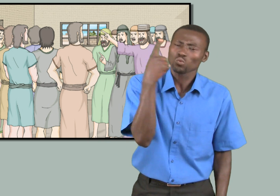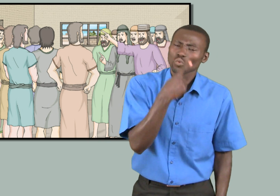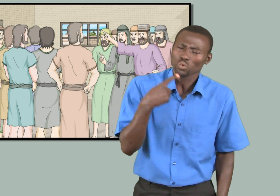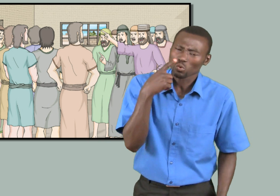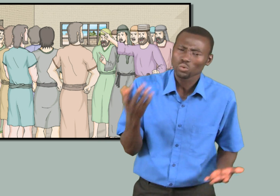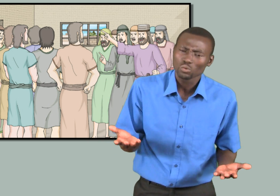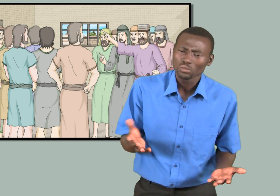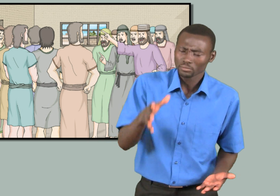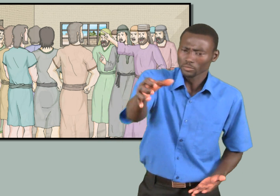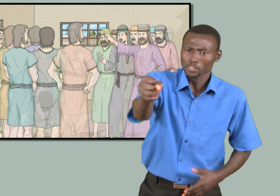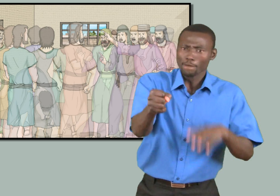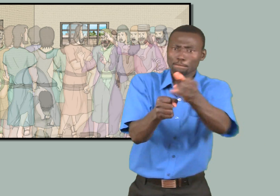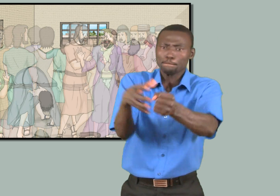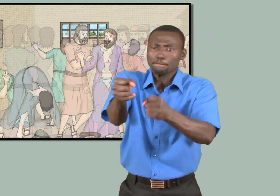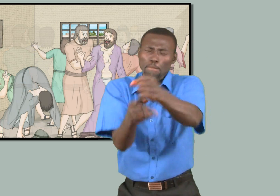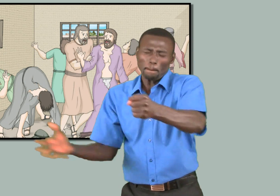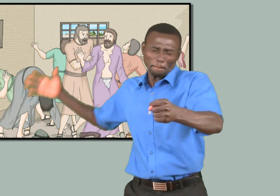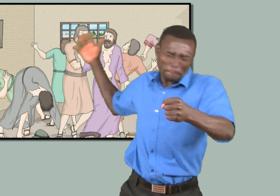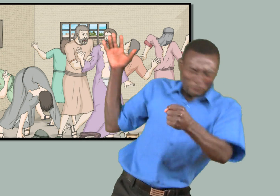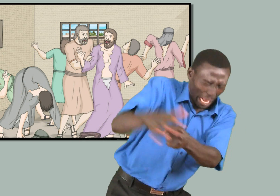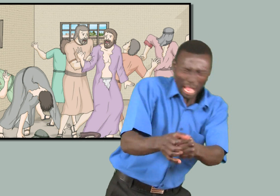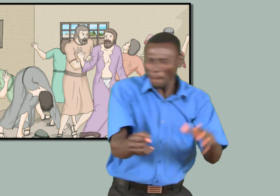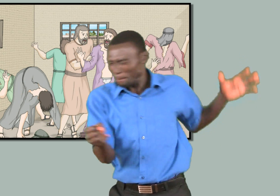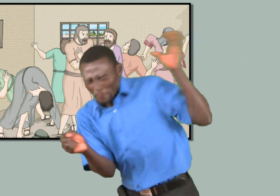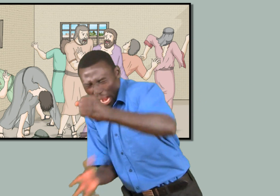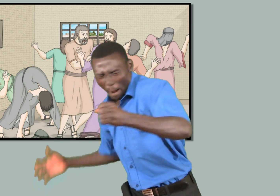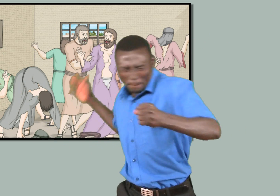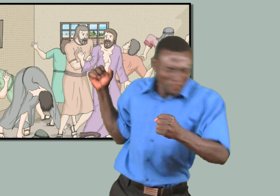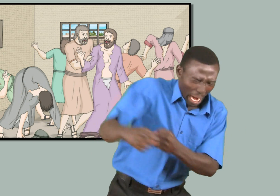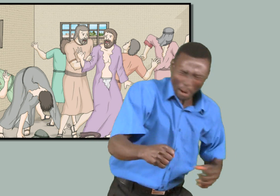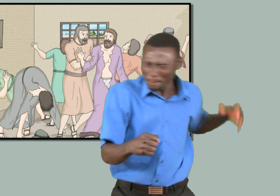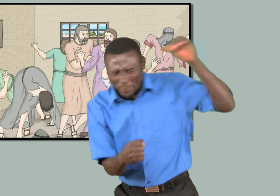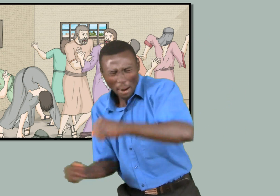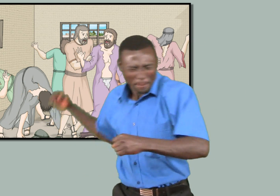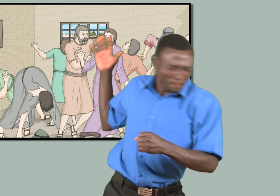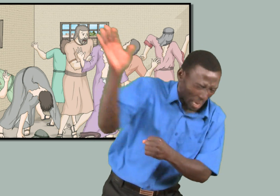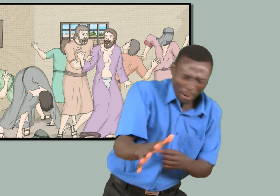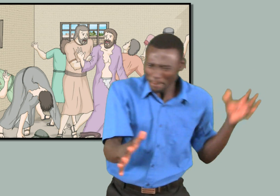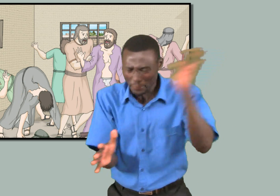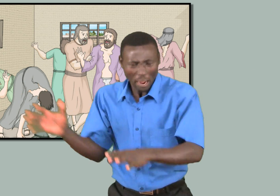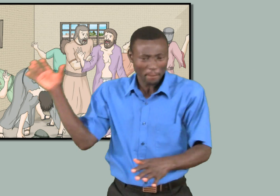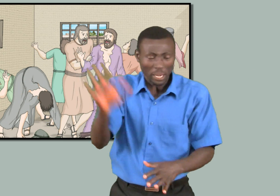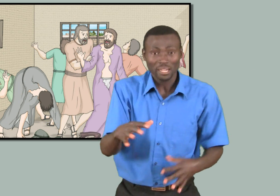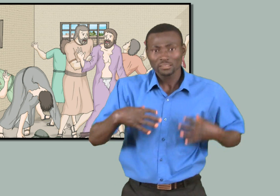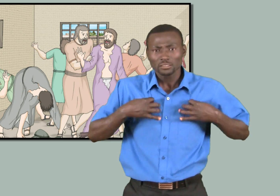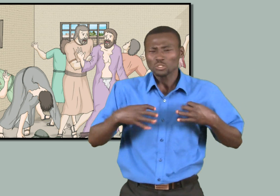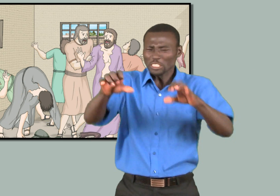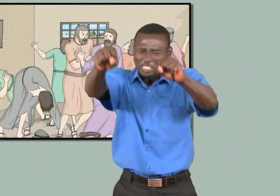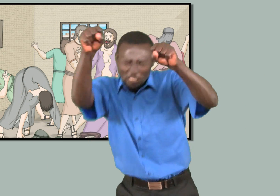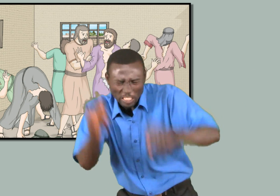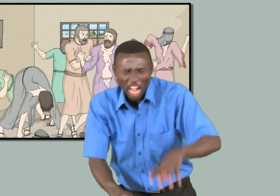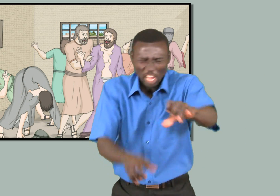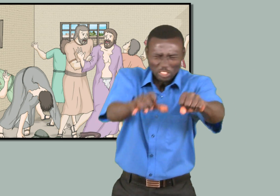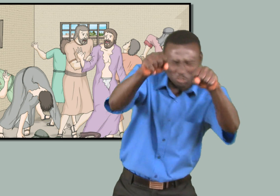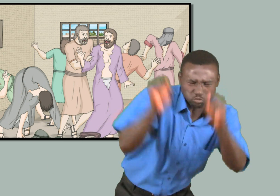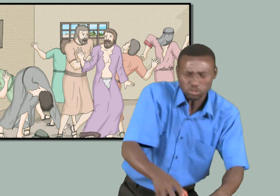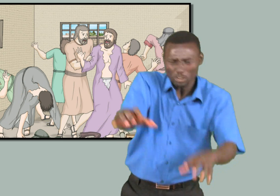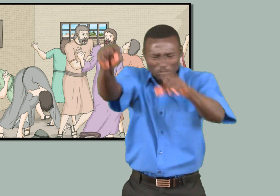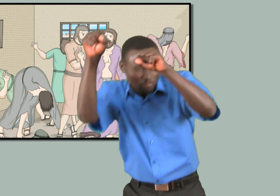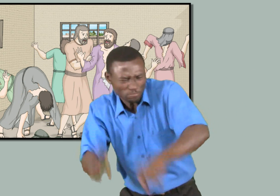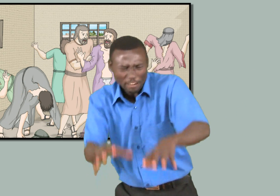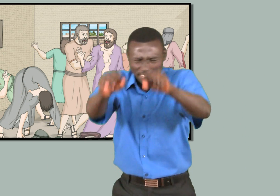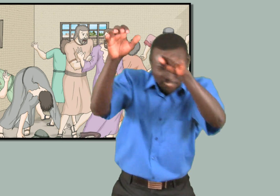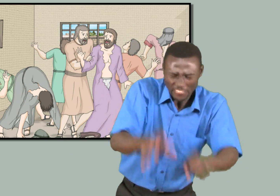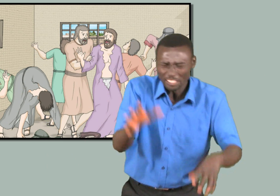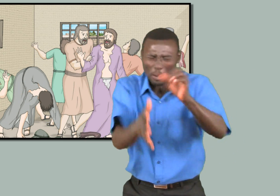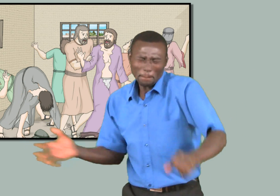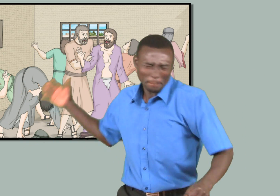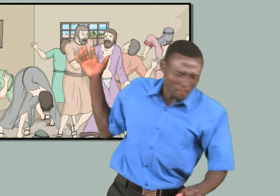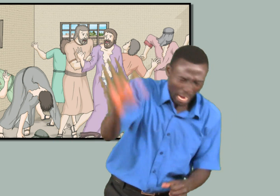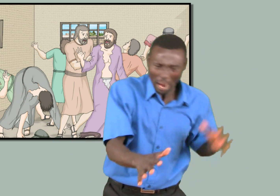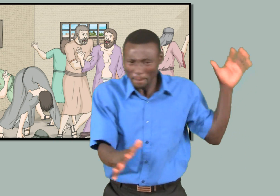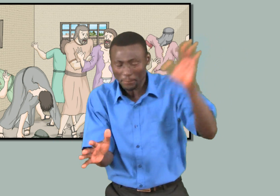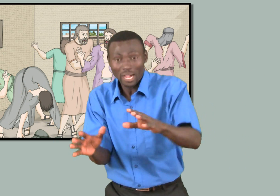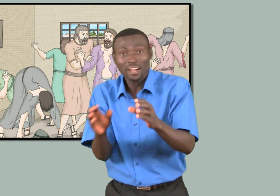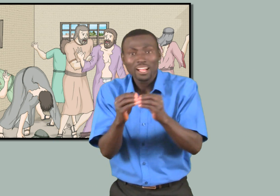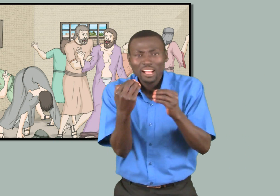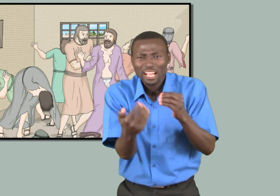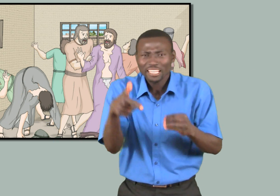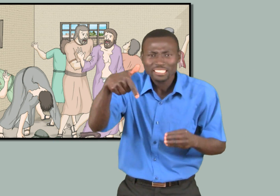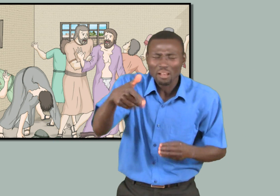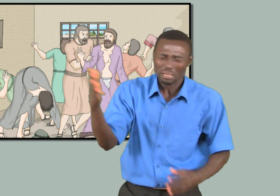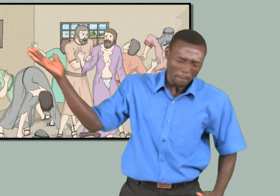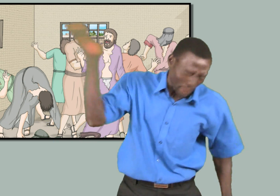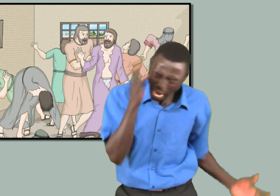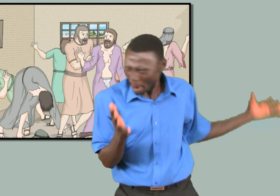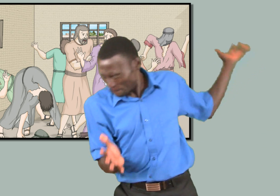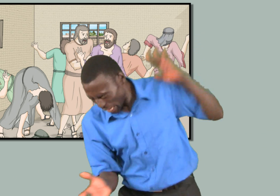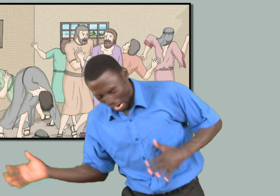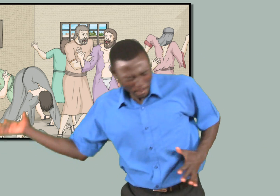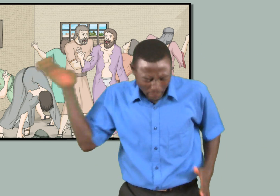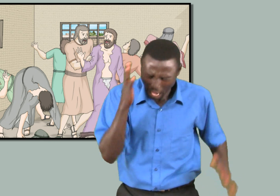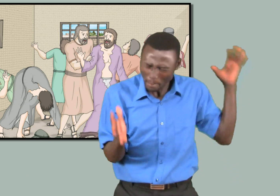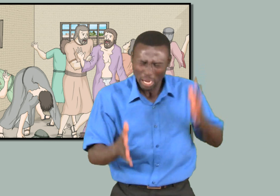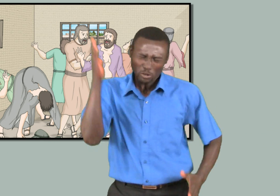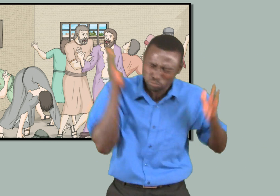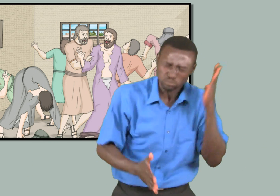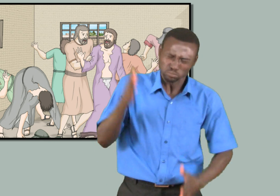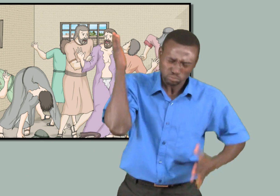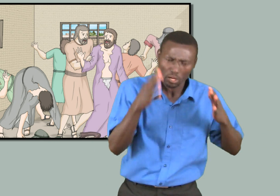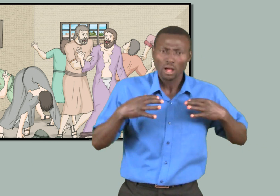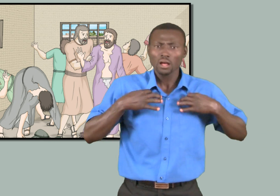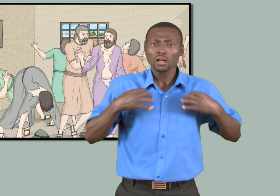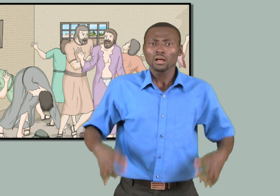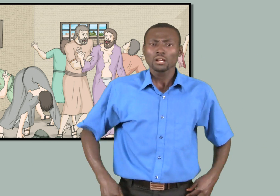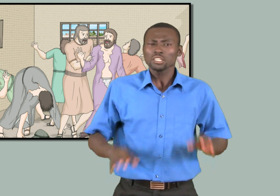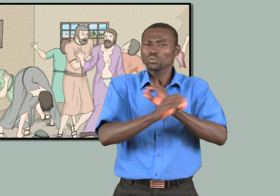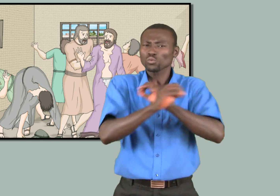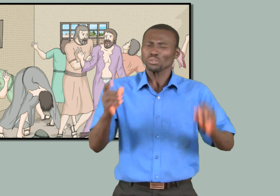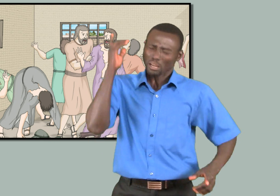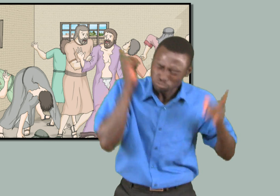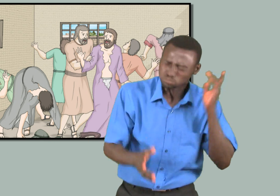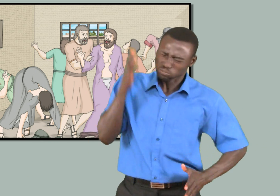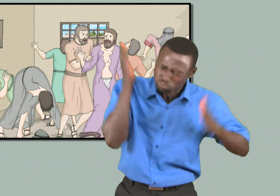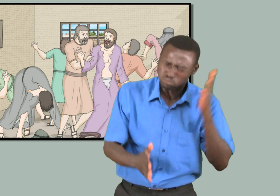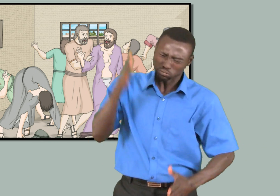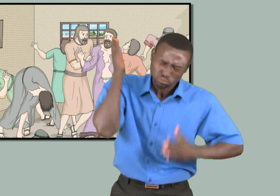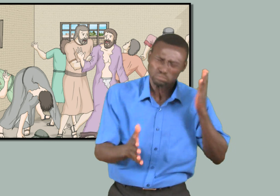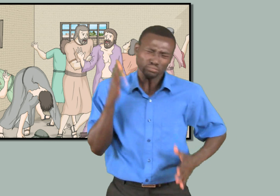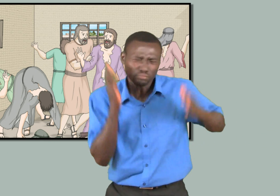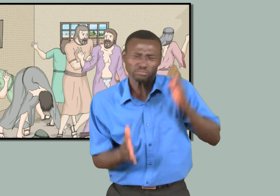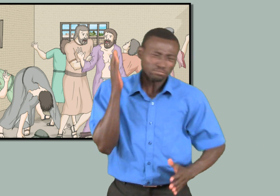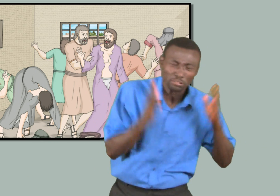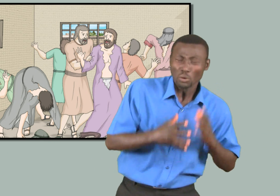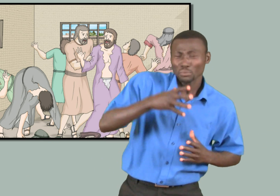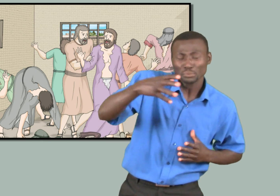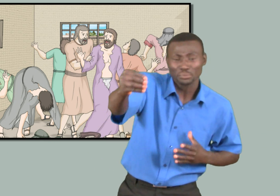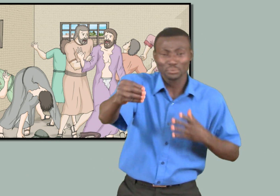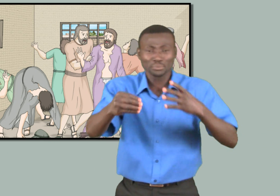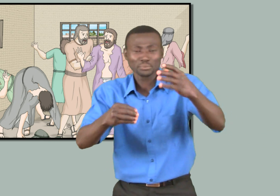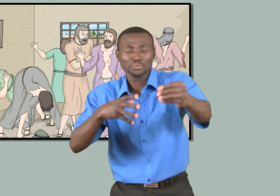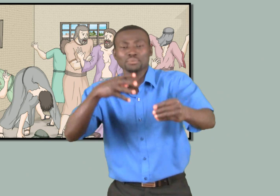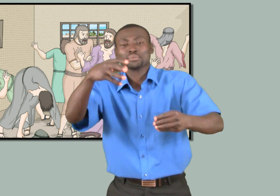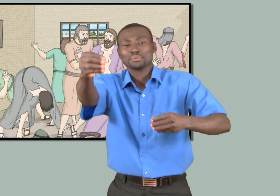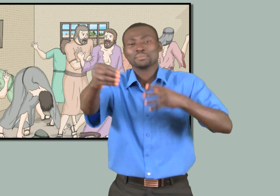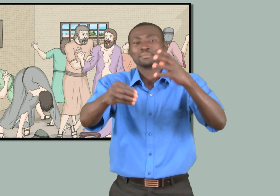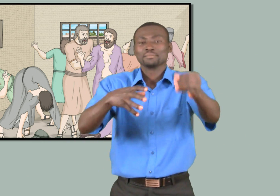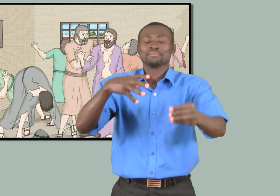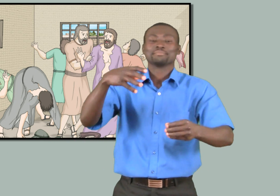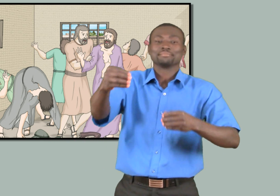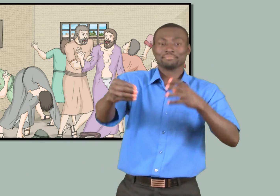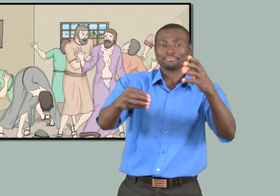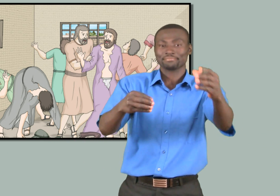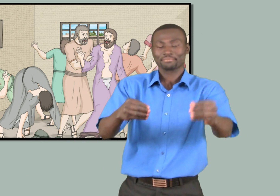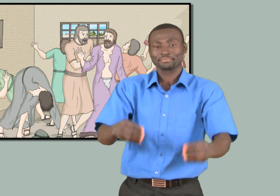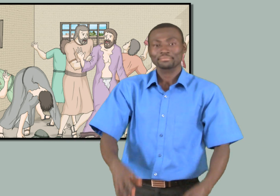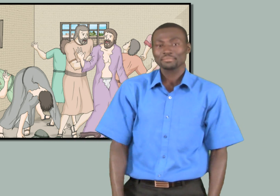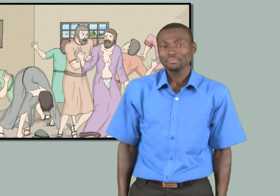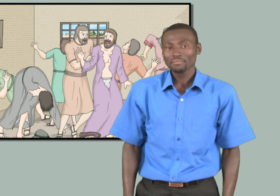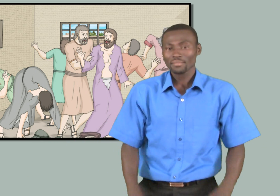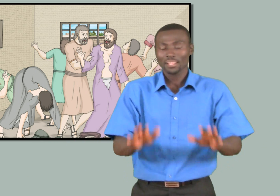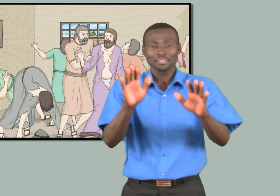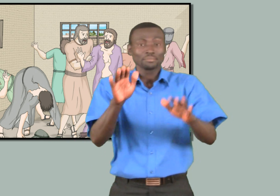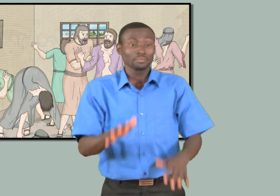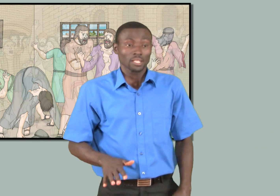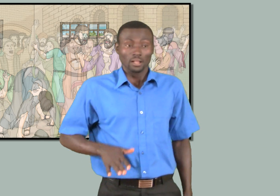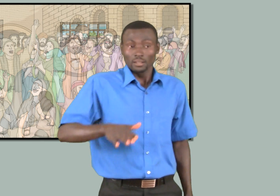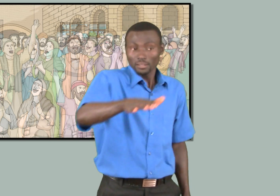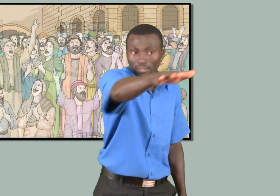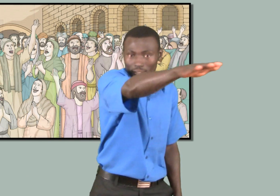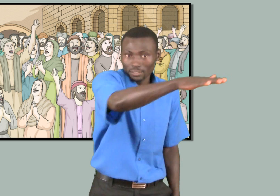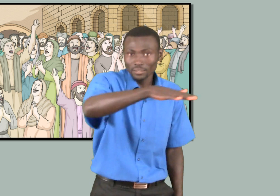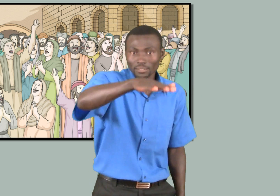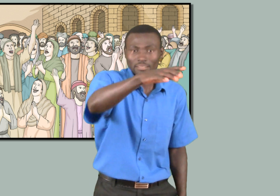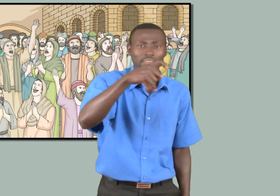Then the man with the evil spirit jumped on them and overpowered them all. The attack was so violent that they ran out of the house naked and wounded.